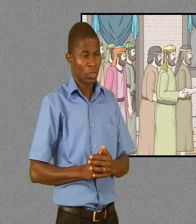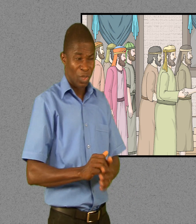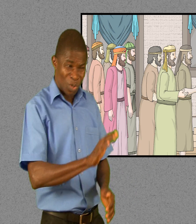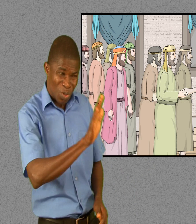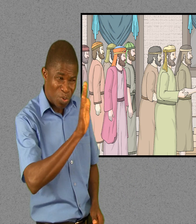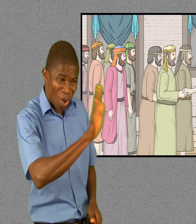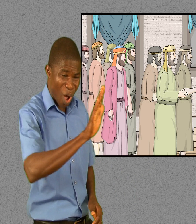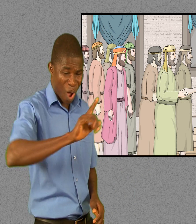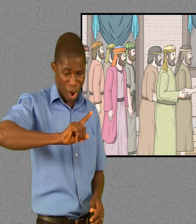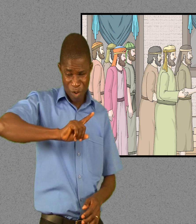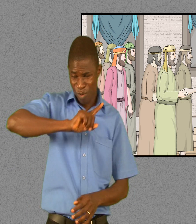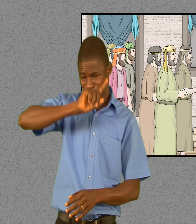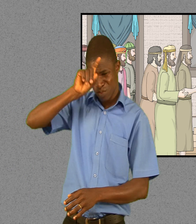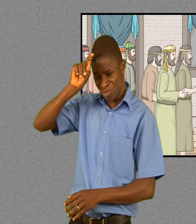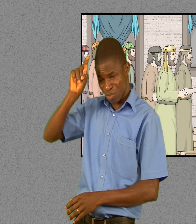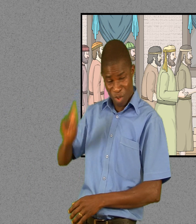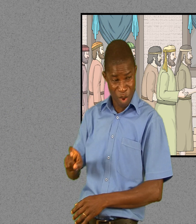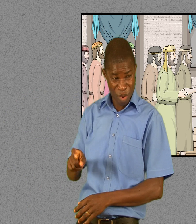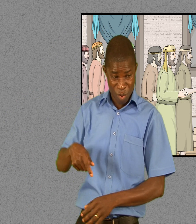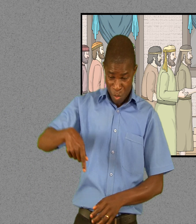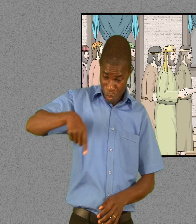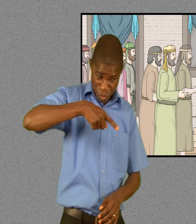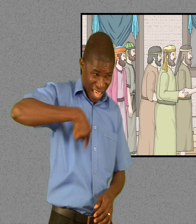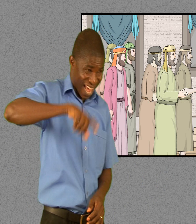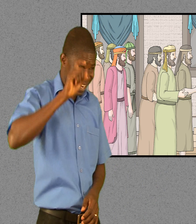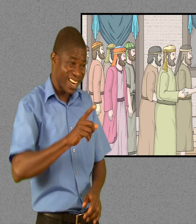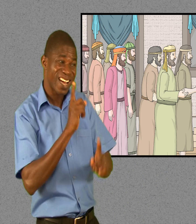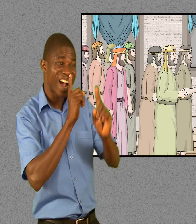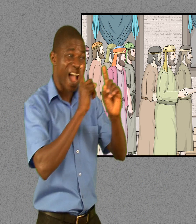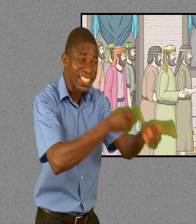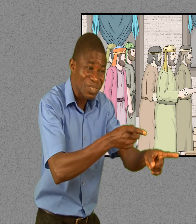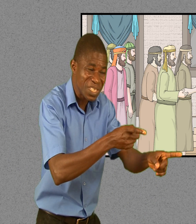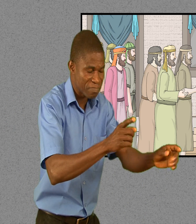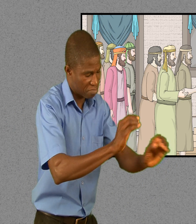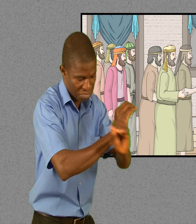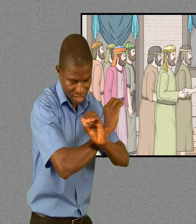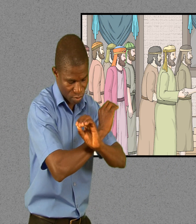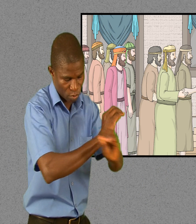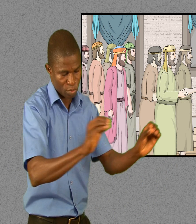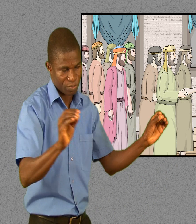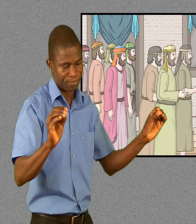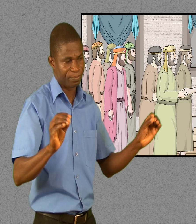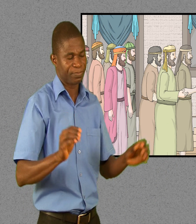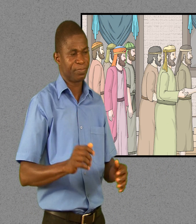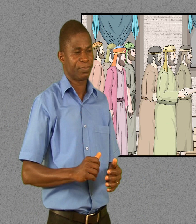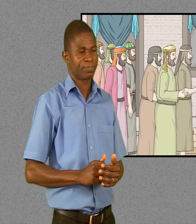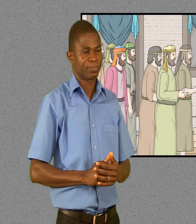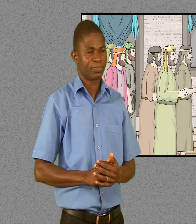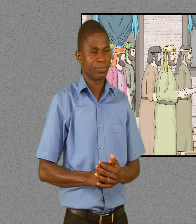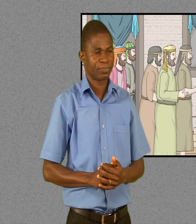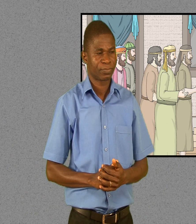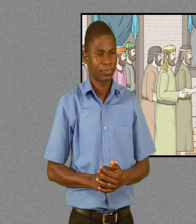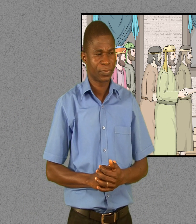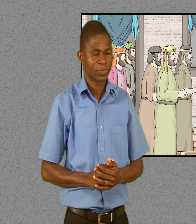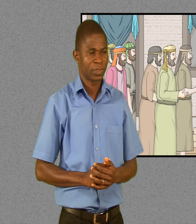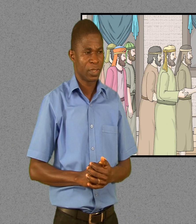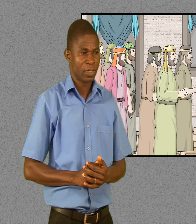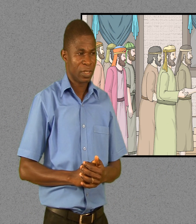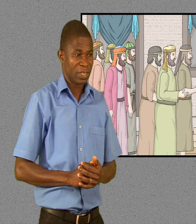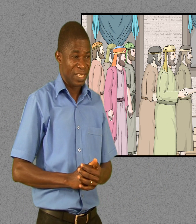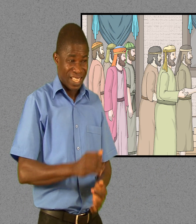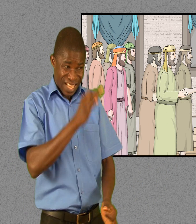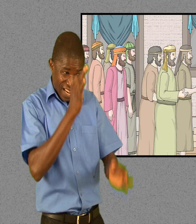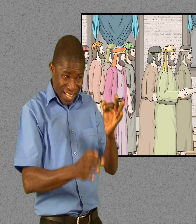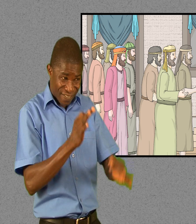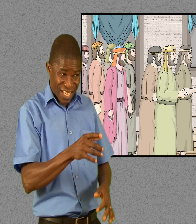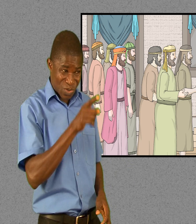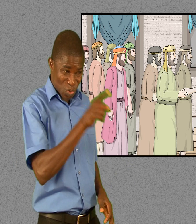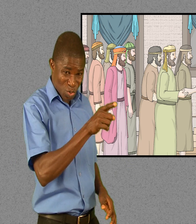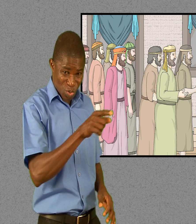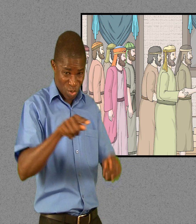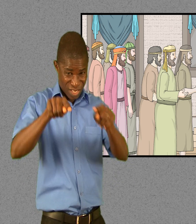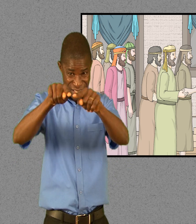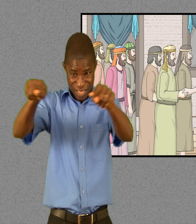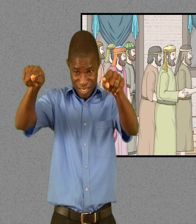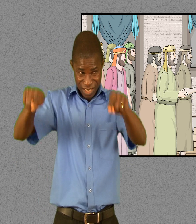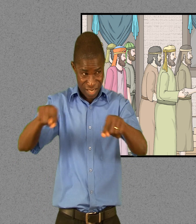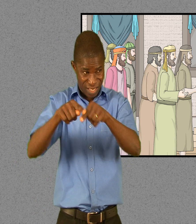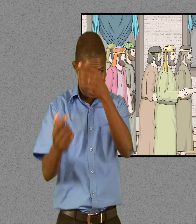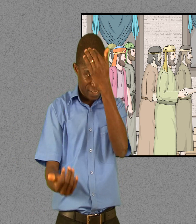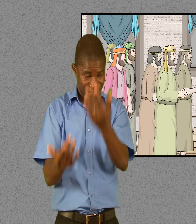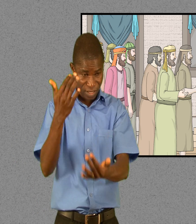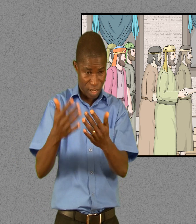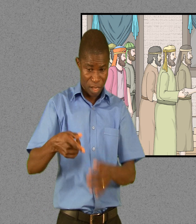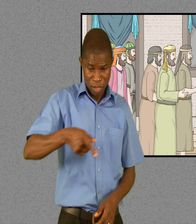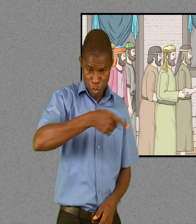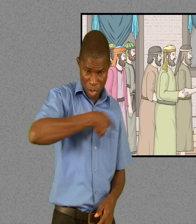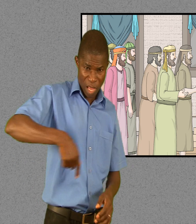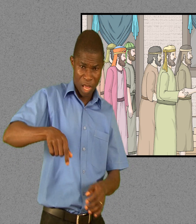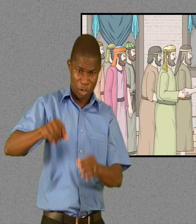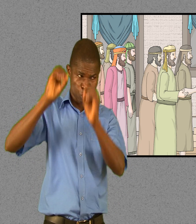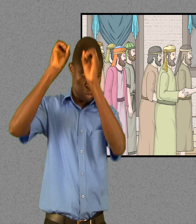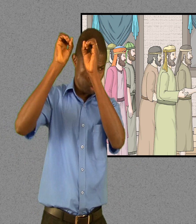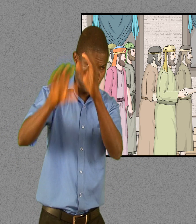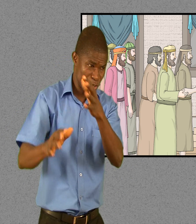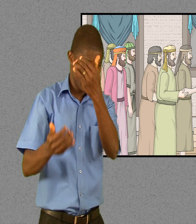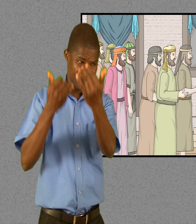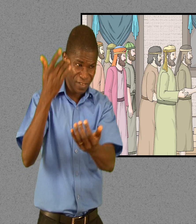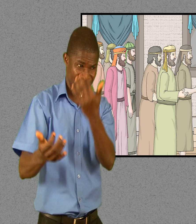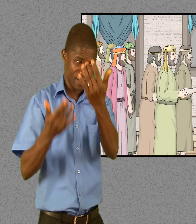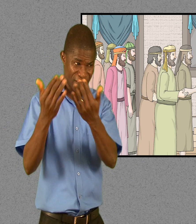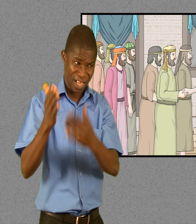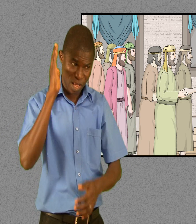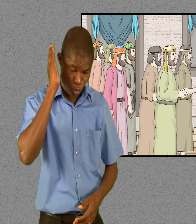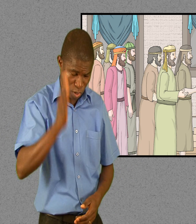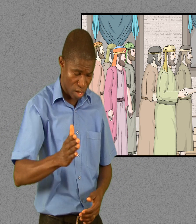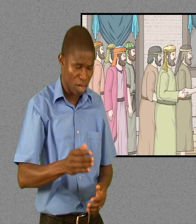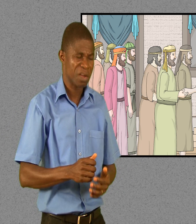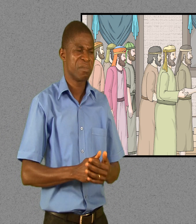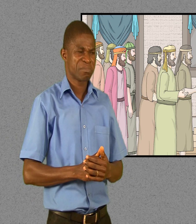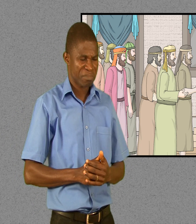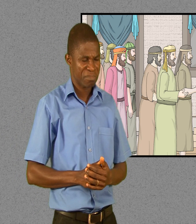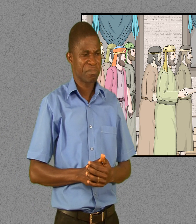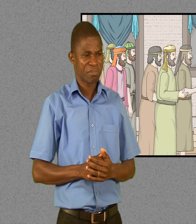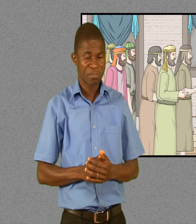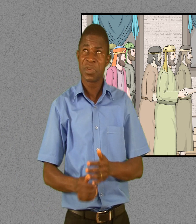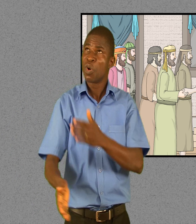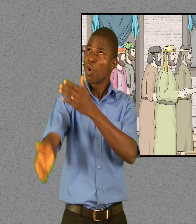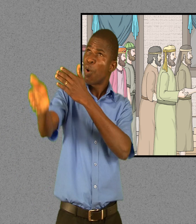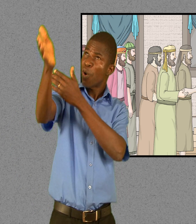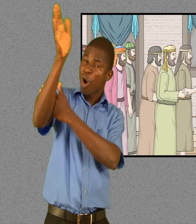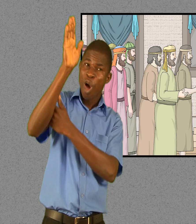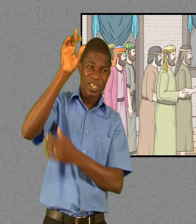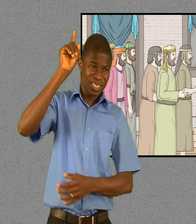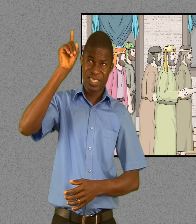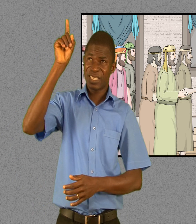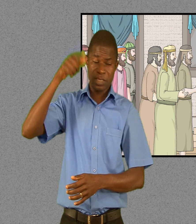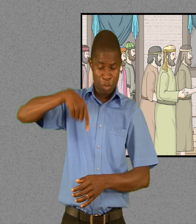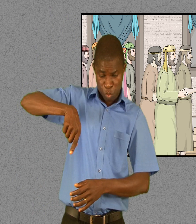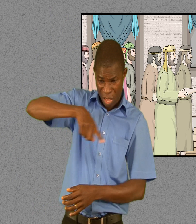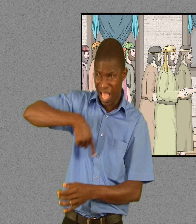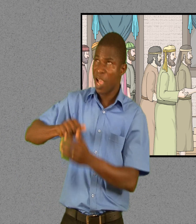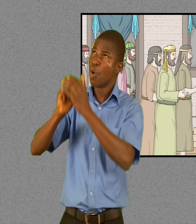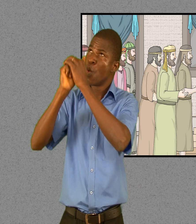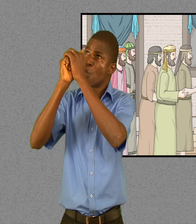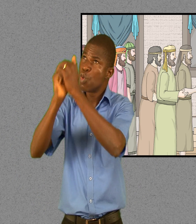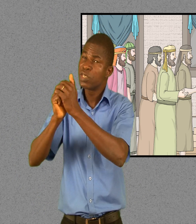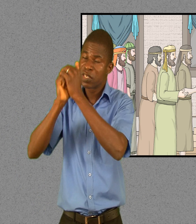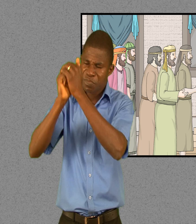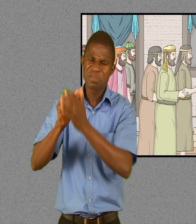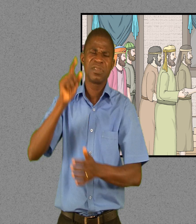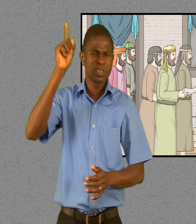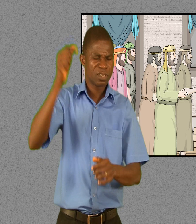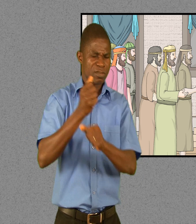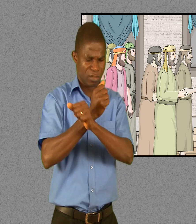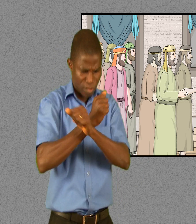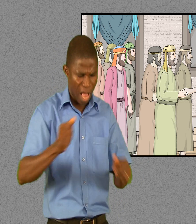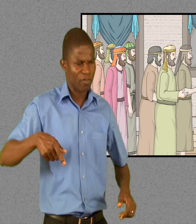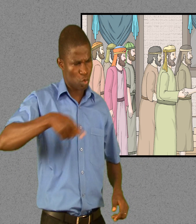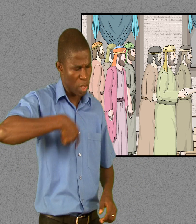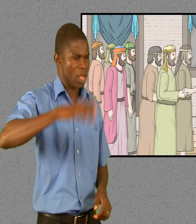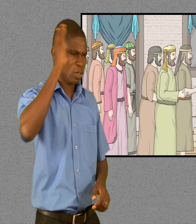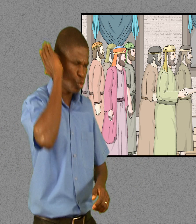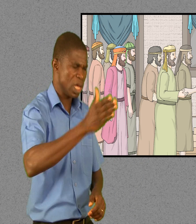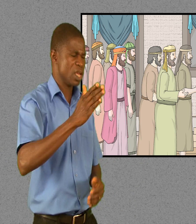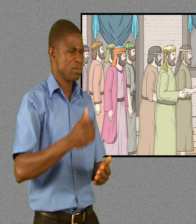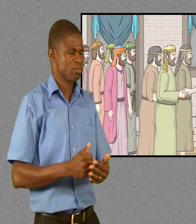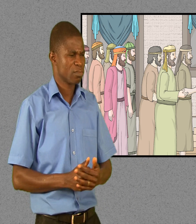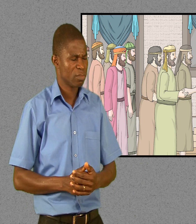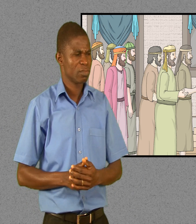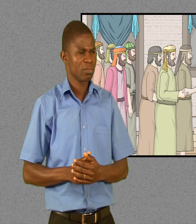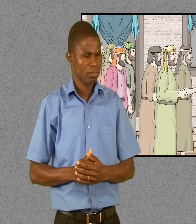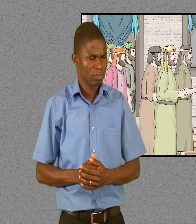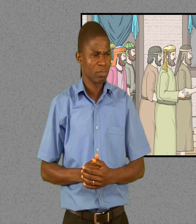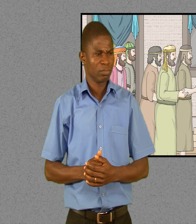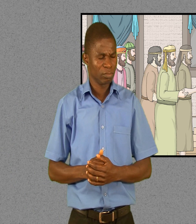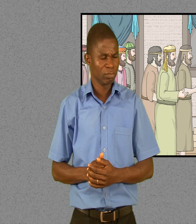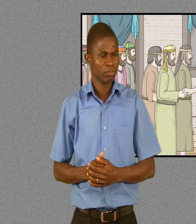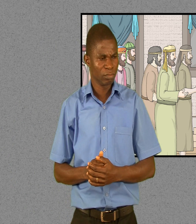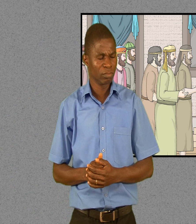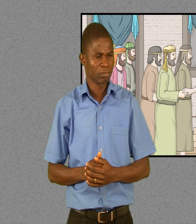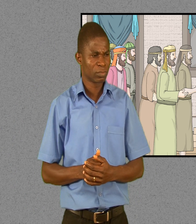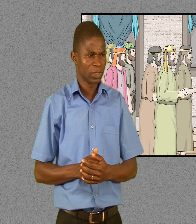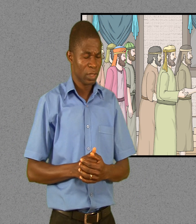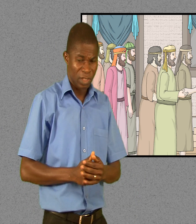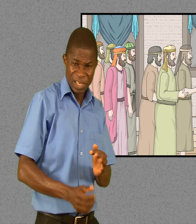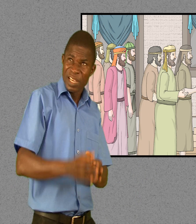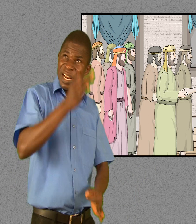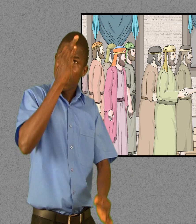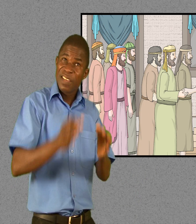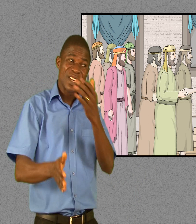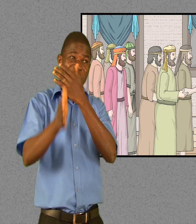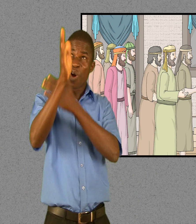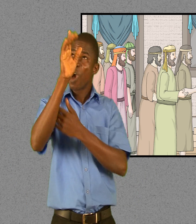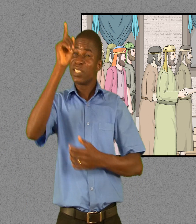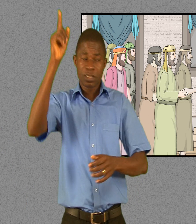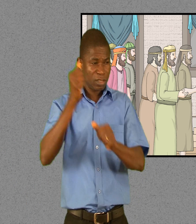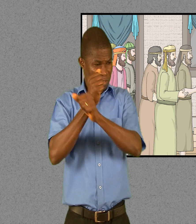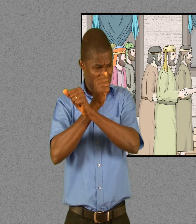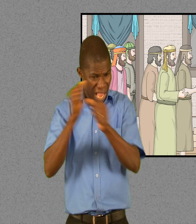If the God whom we serve exists, then He is able to deliver us from the blazing fiery furnace and from your hand, O king.